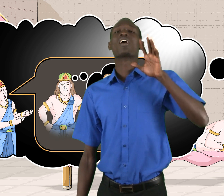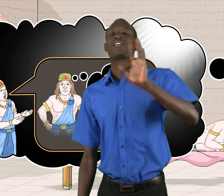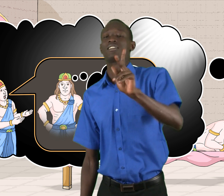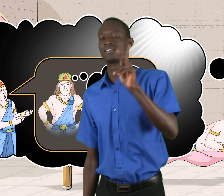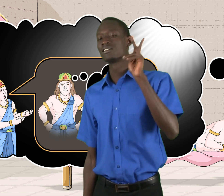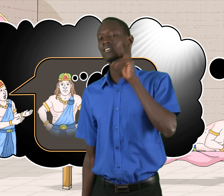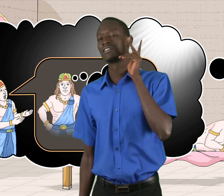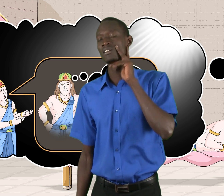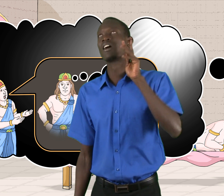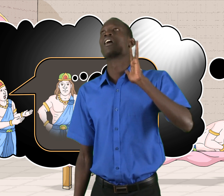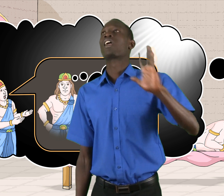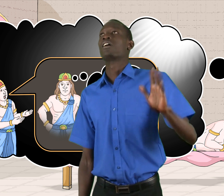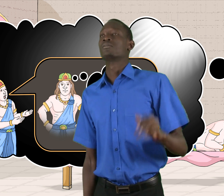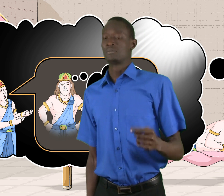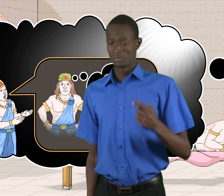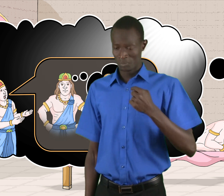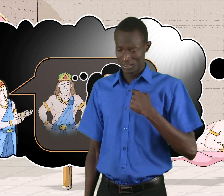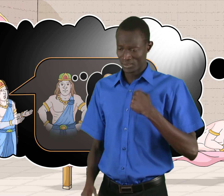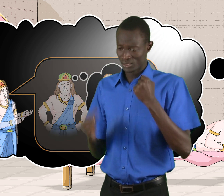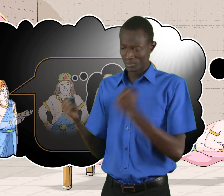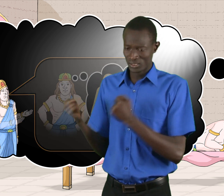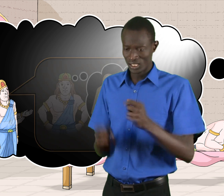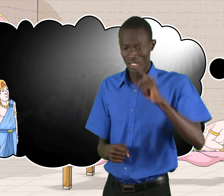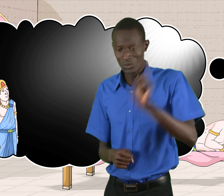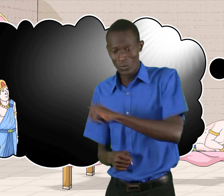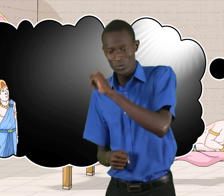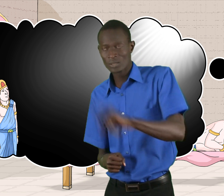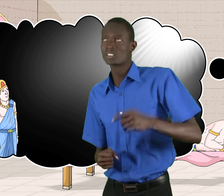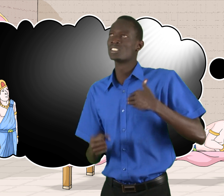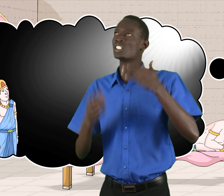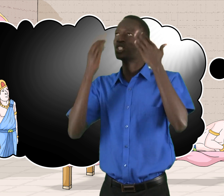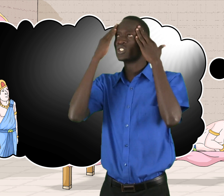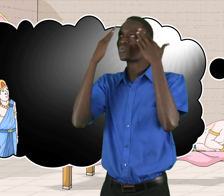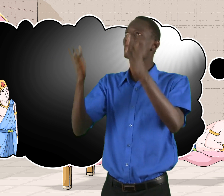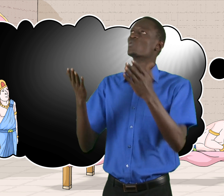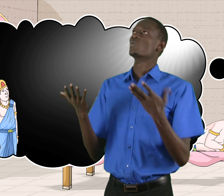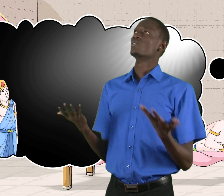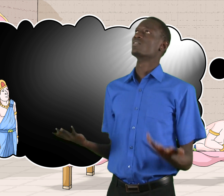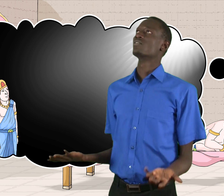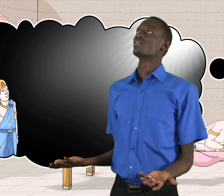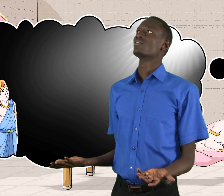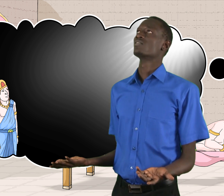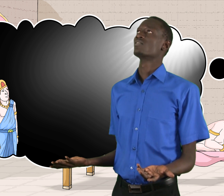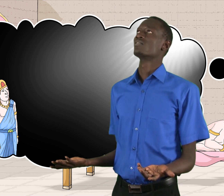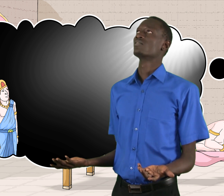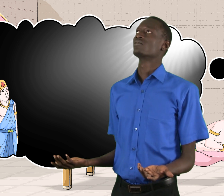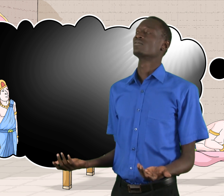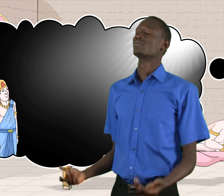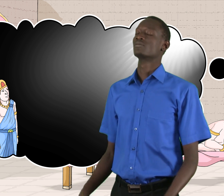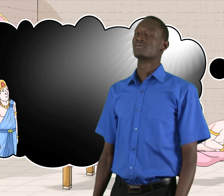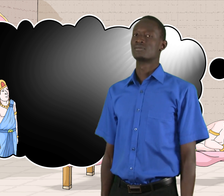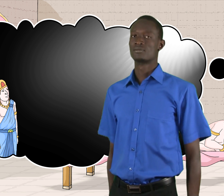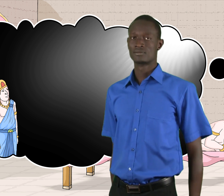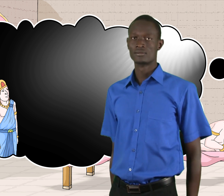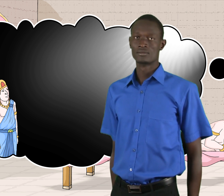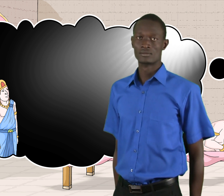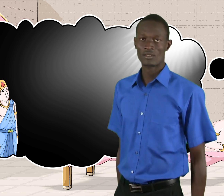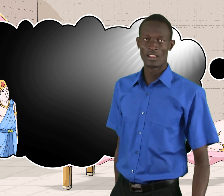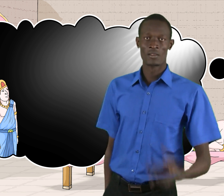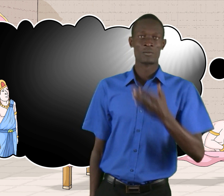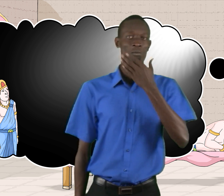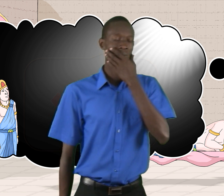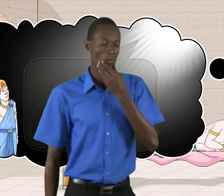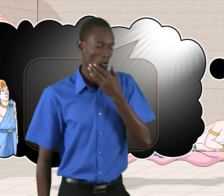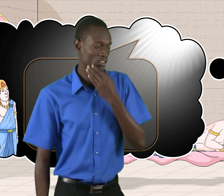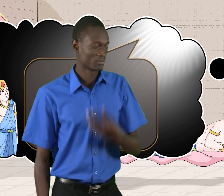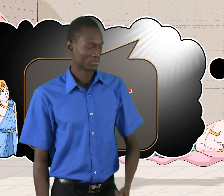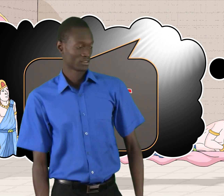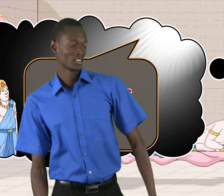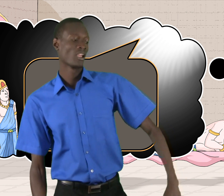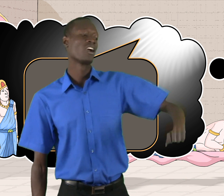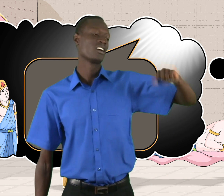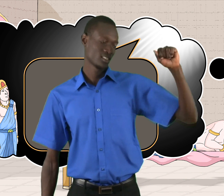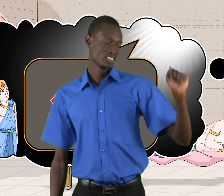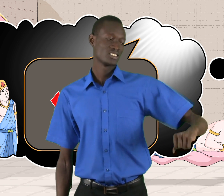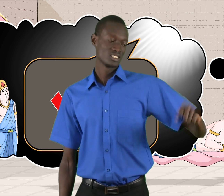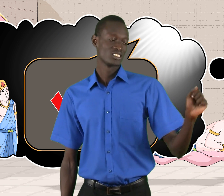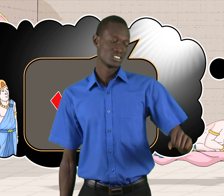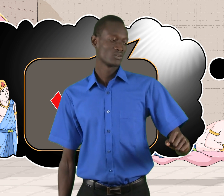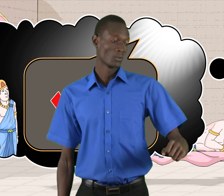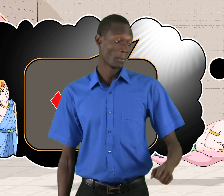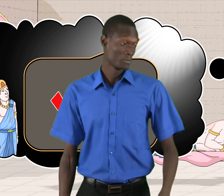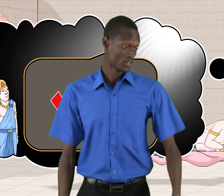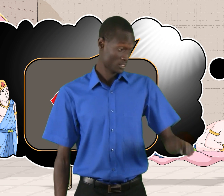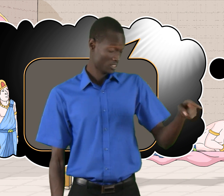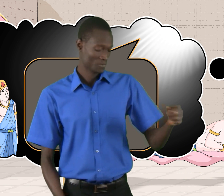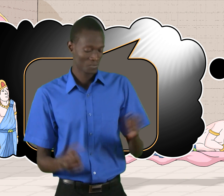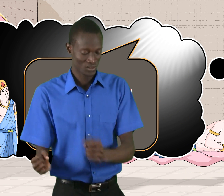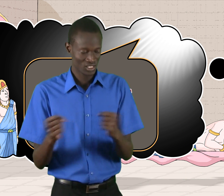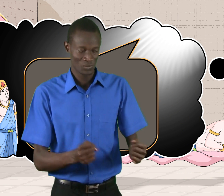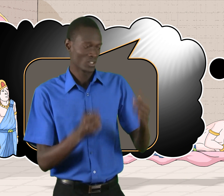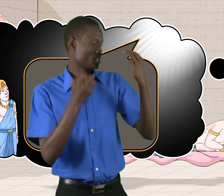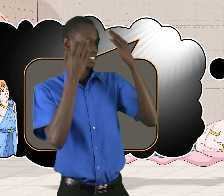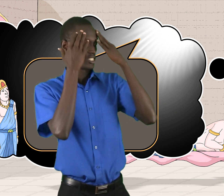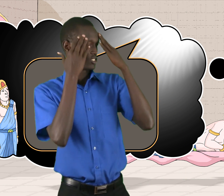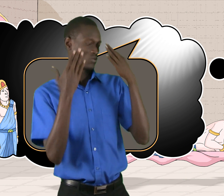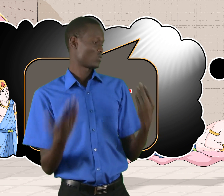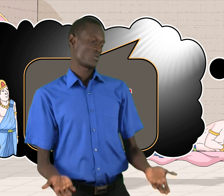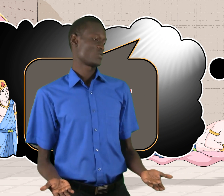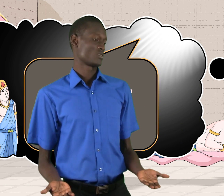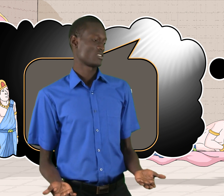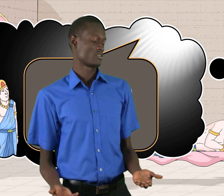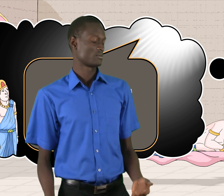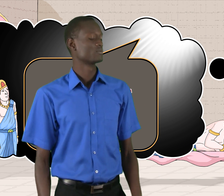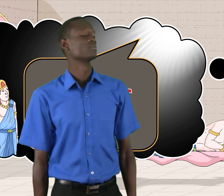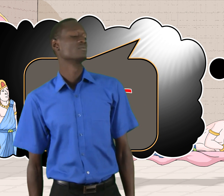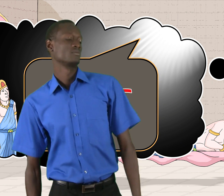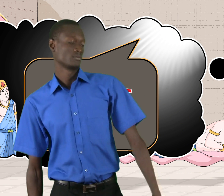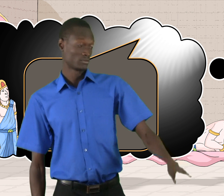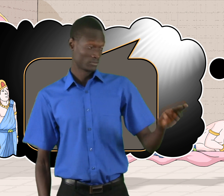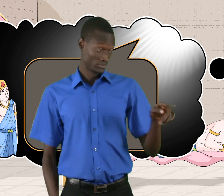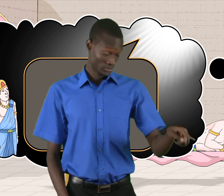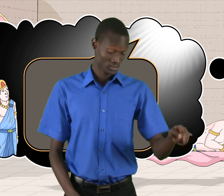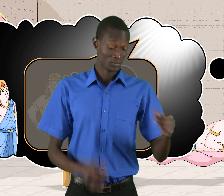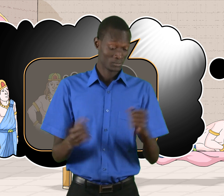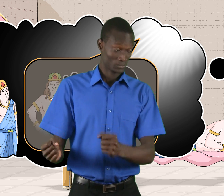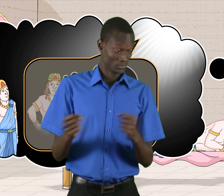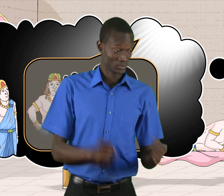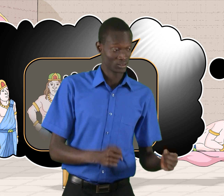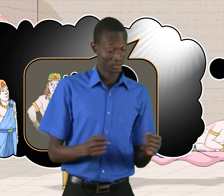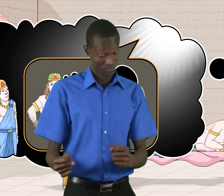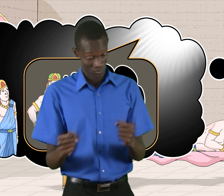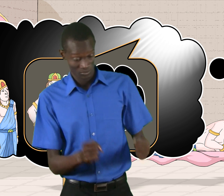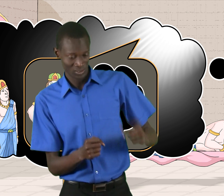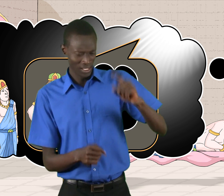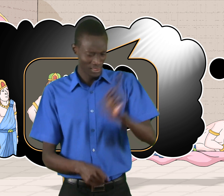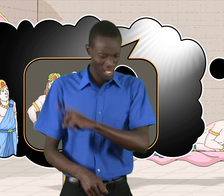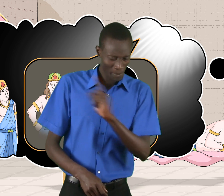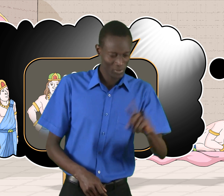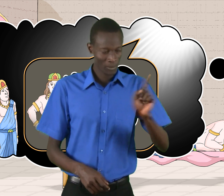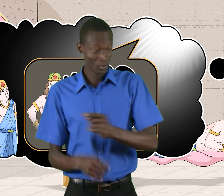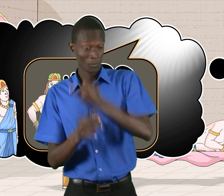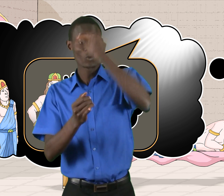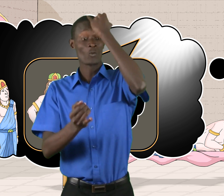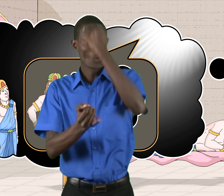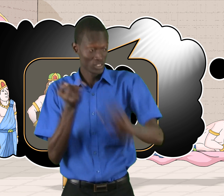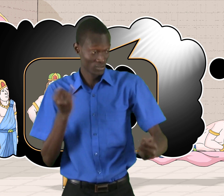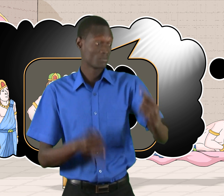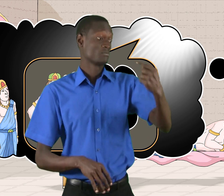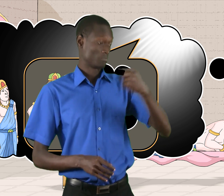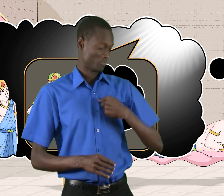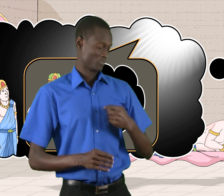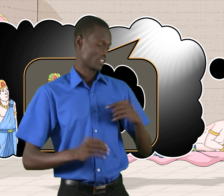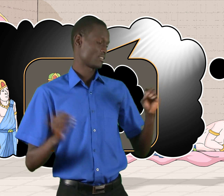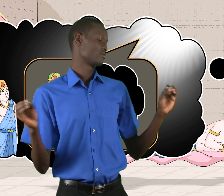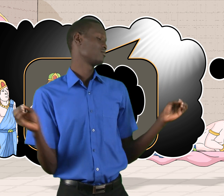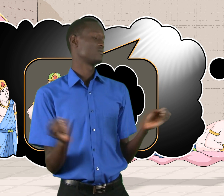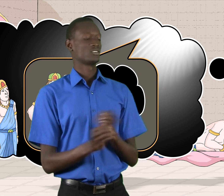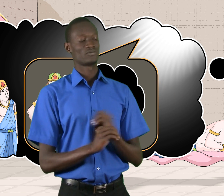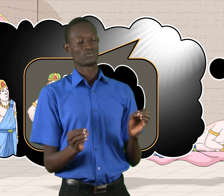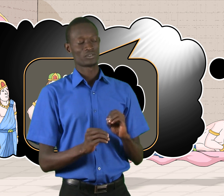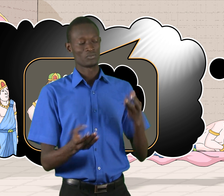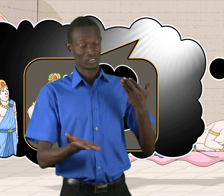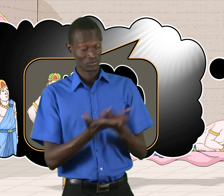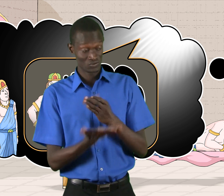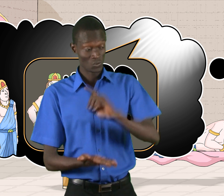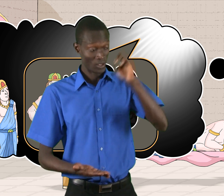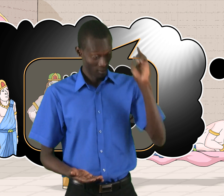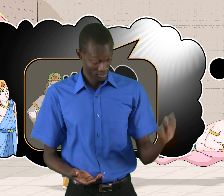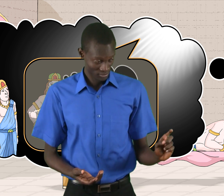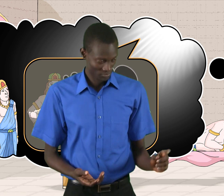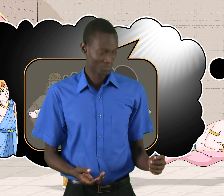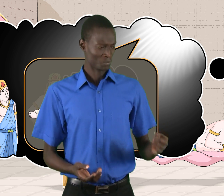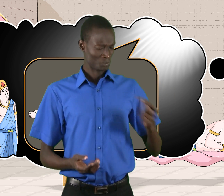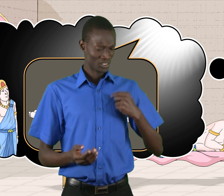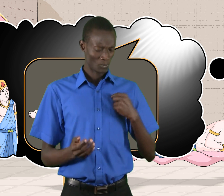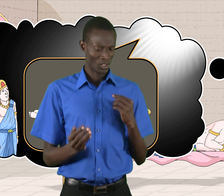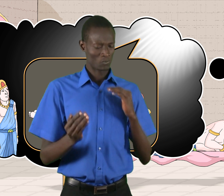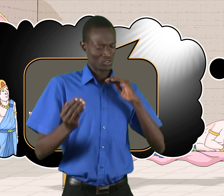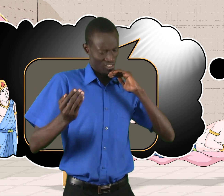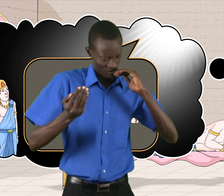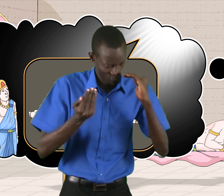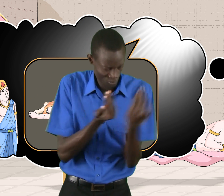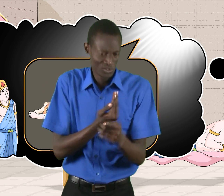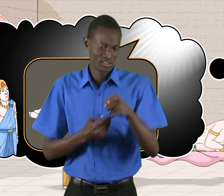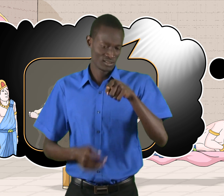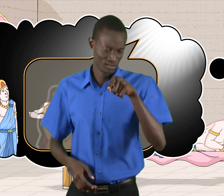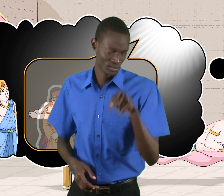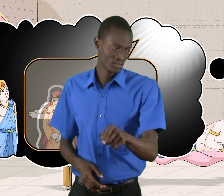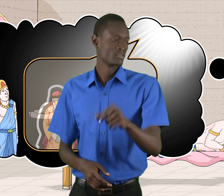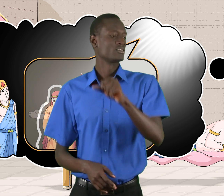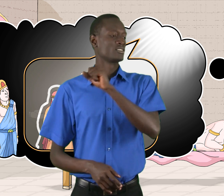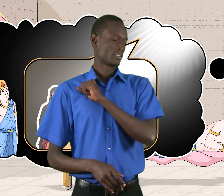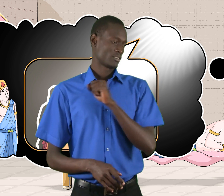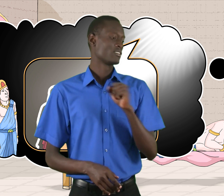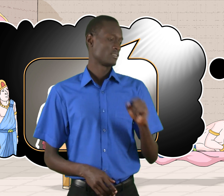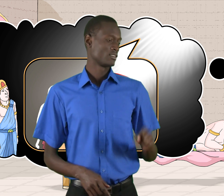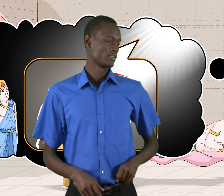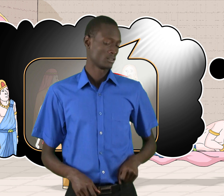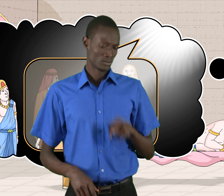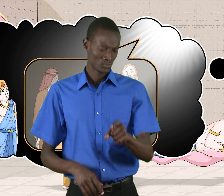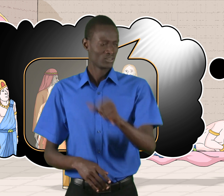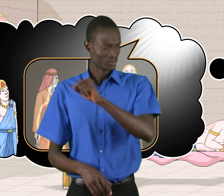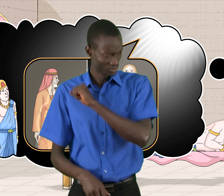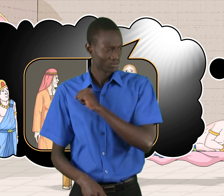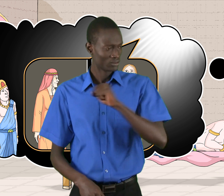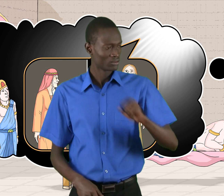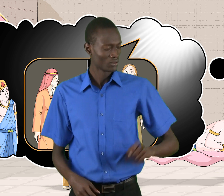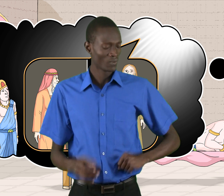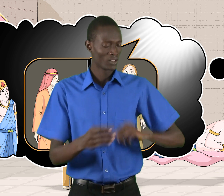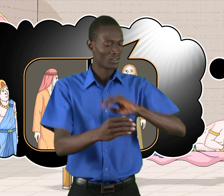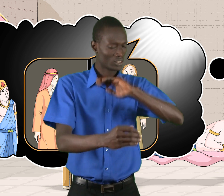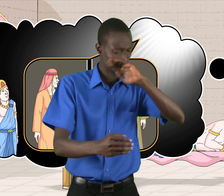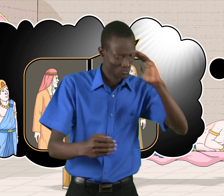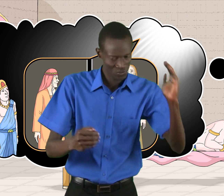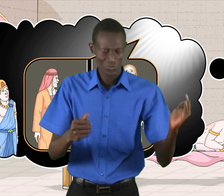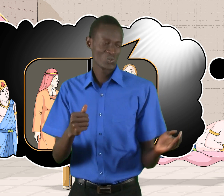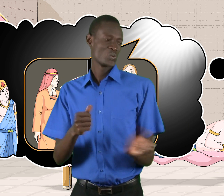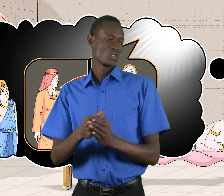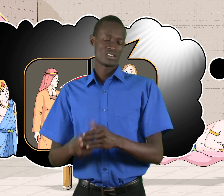Then God said to Abimelech in the dream, “Yes, I know that you did this with a clear conscience, and so I have kept you from sinning against Me. That is why I did not let you touch her.